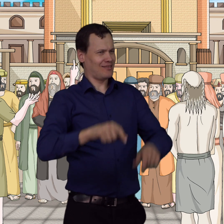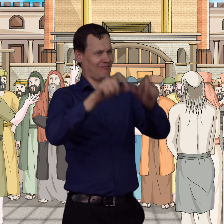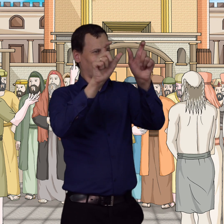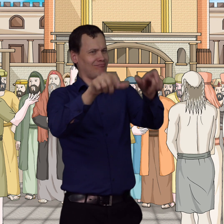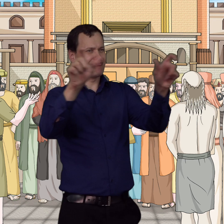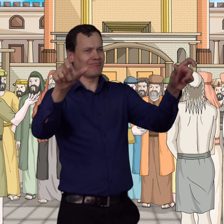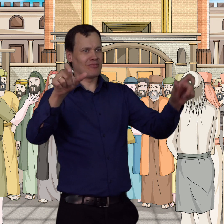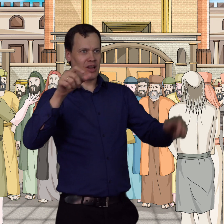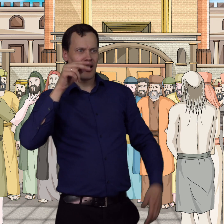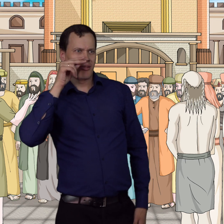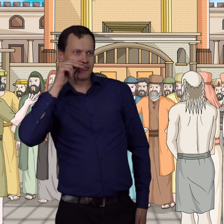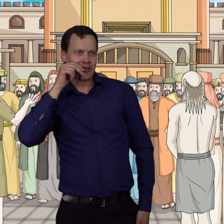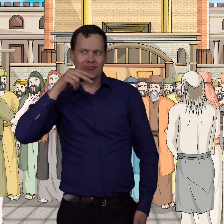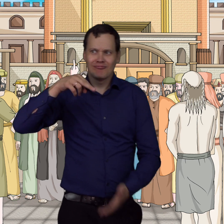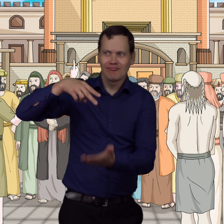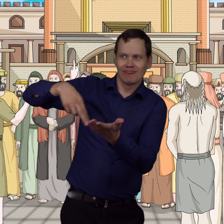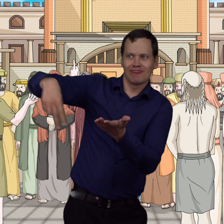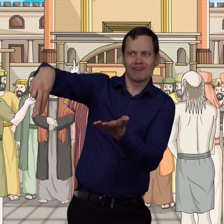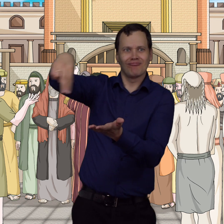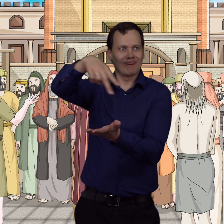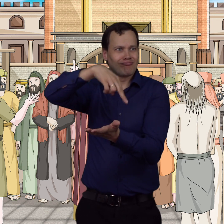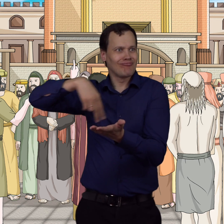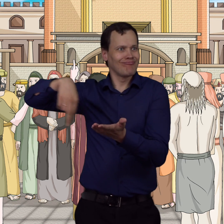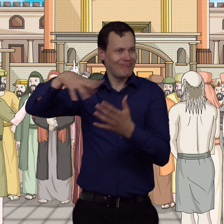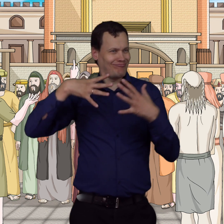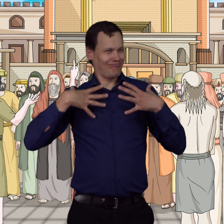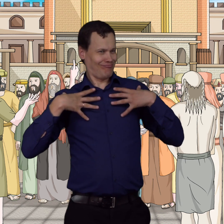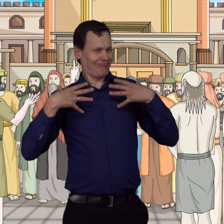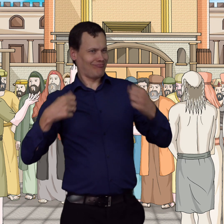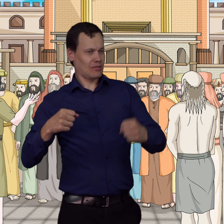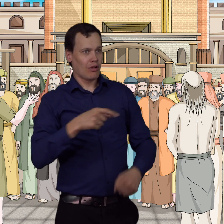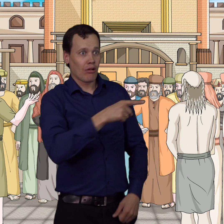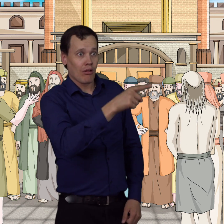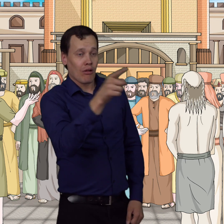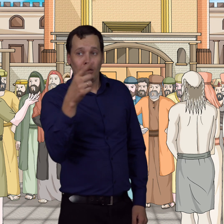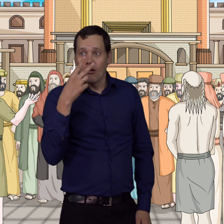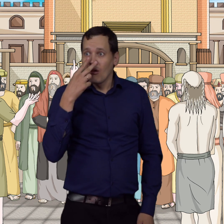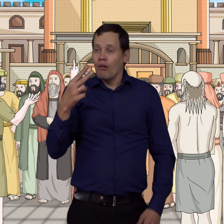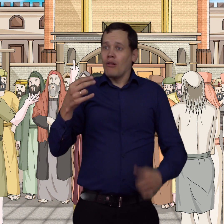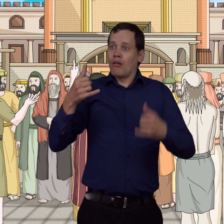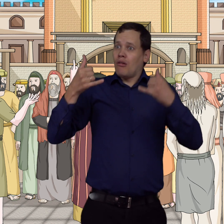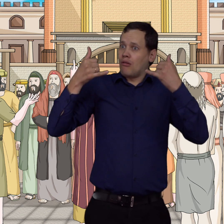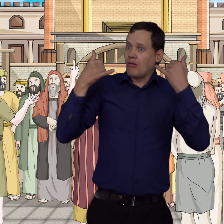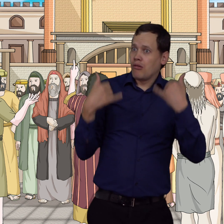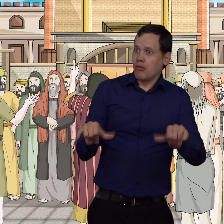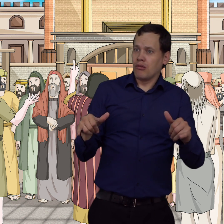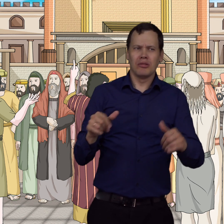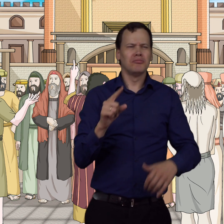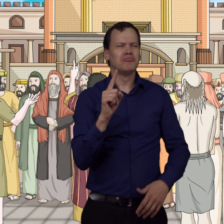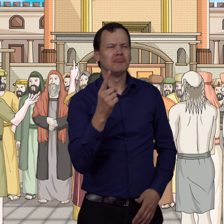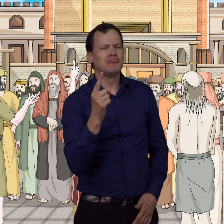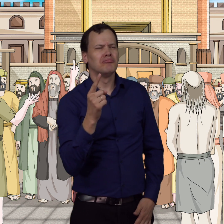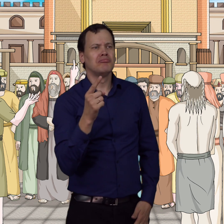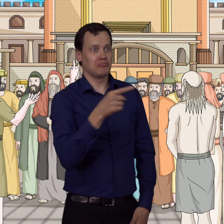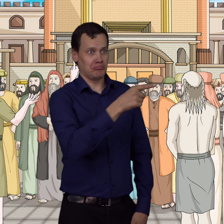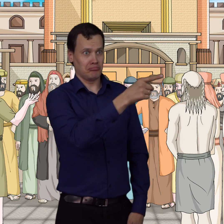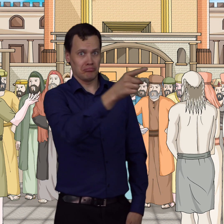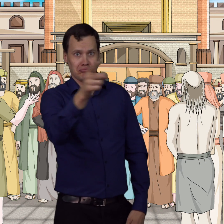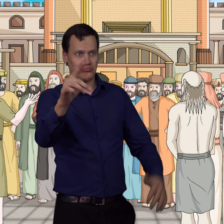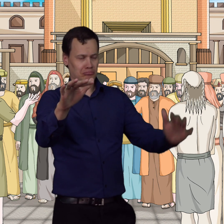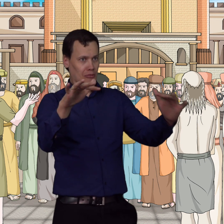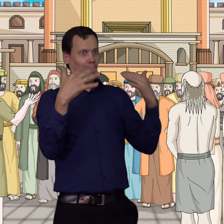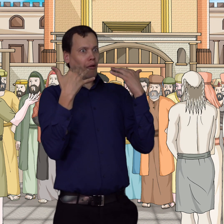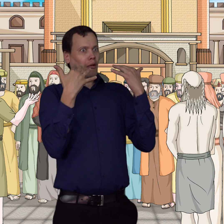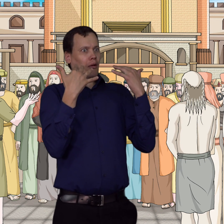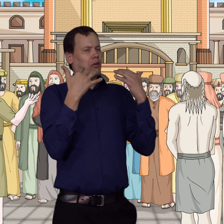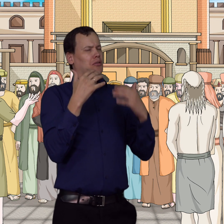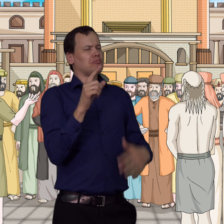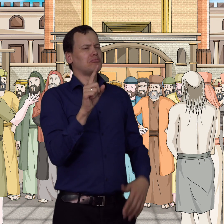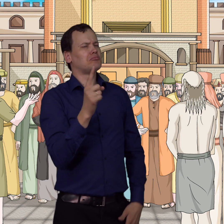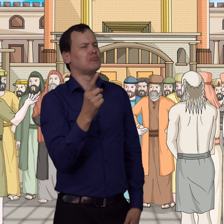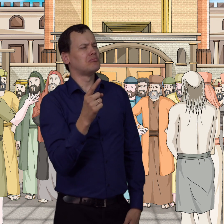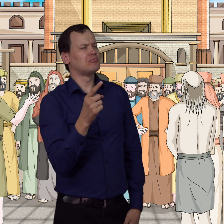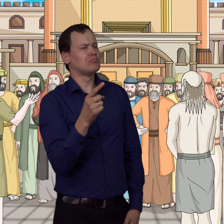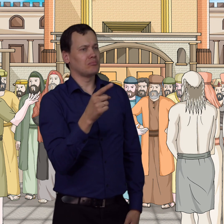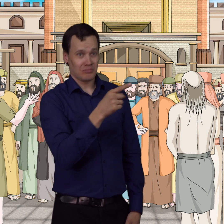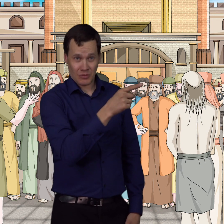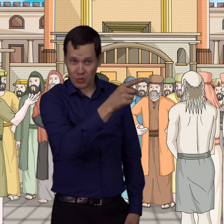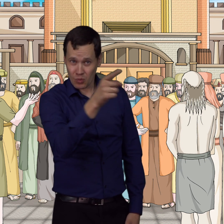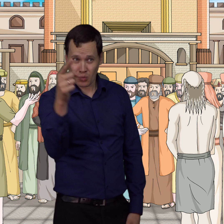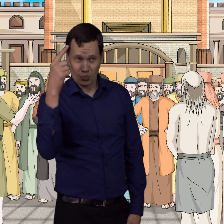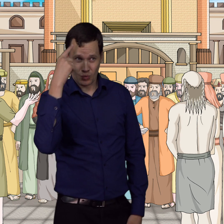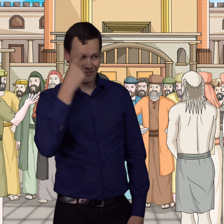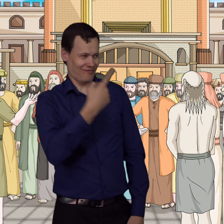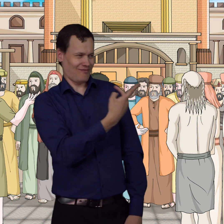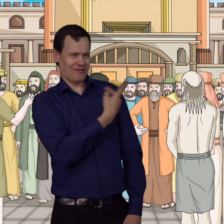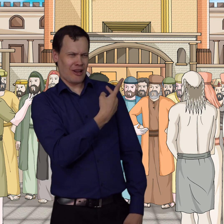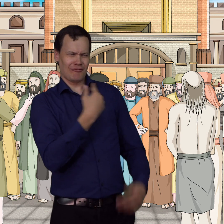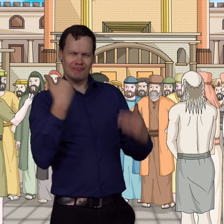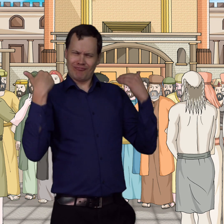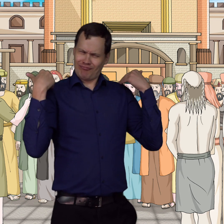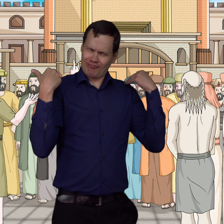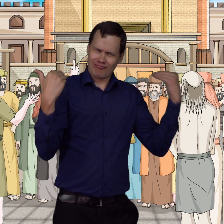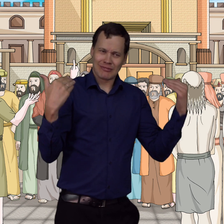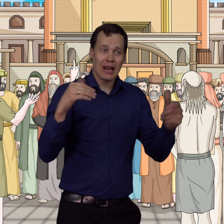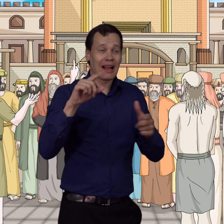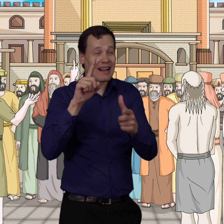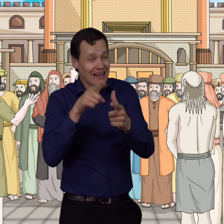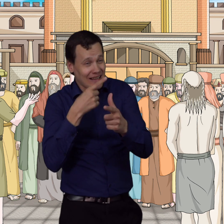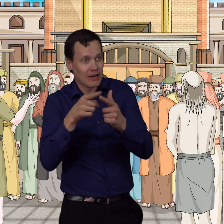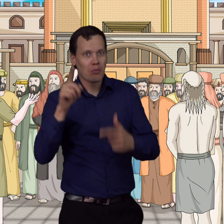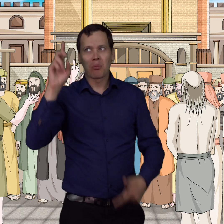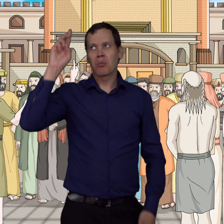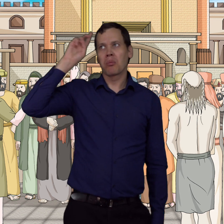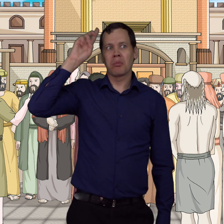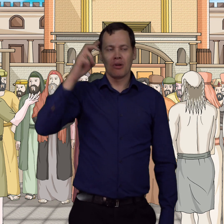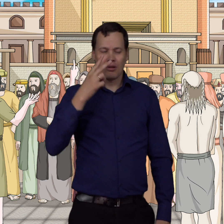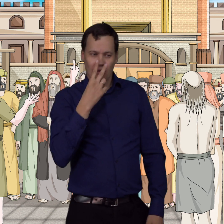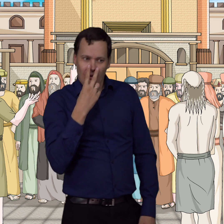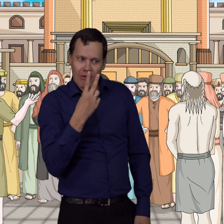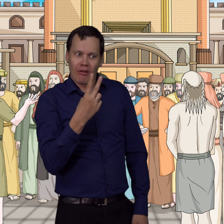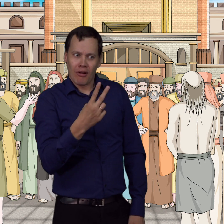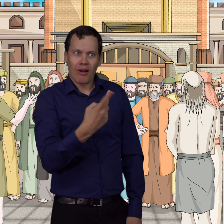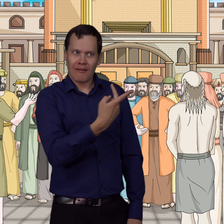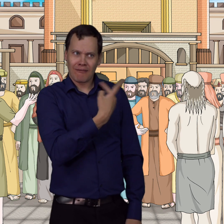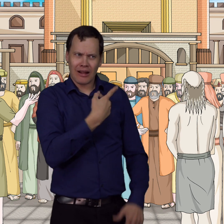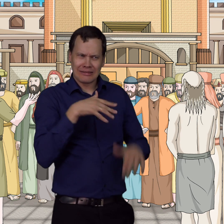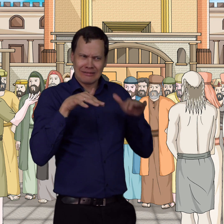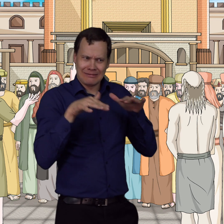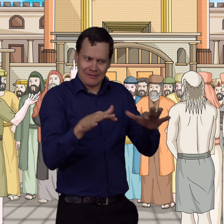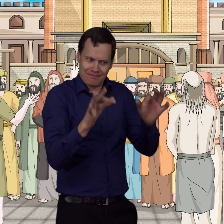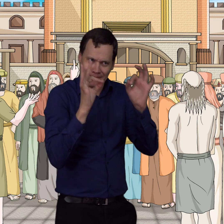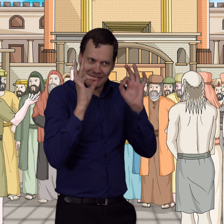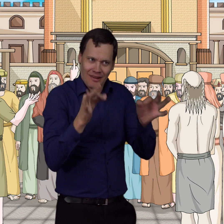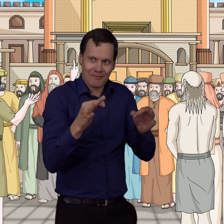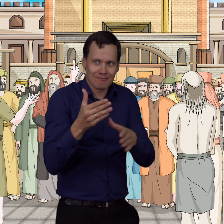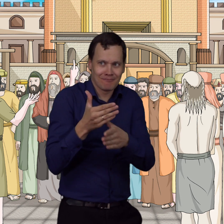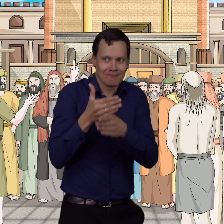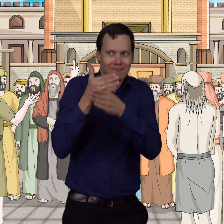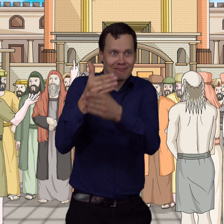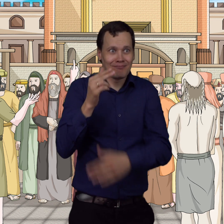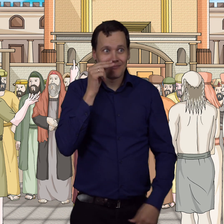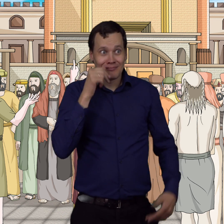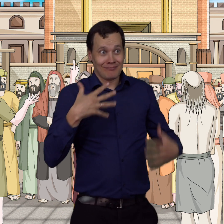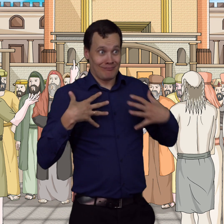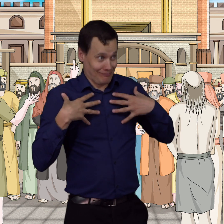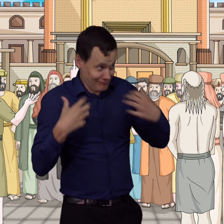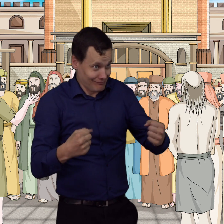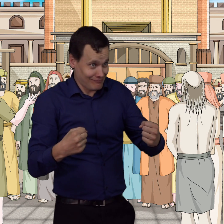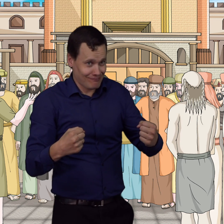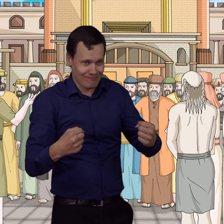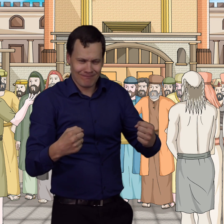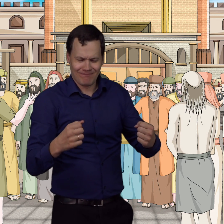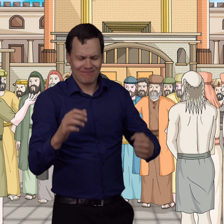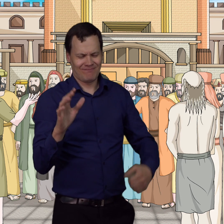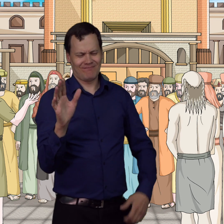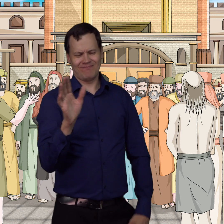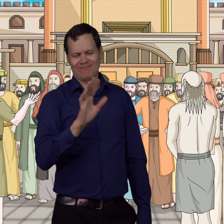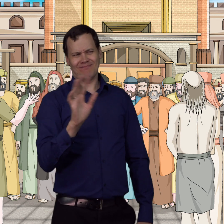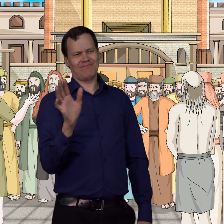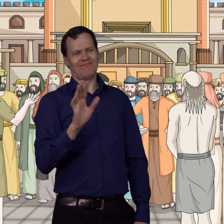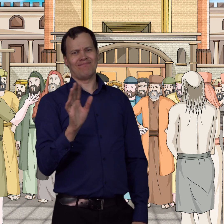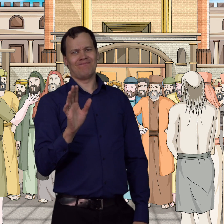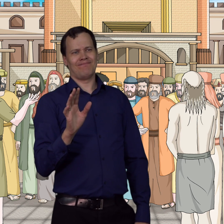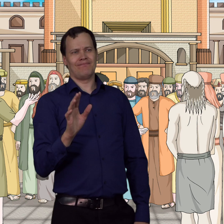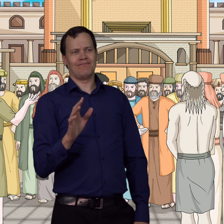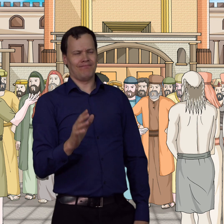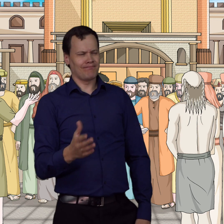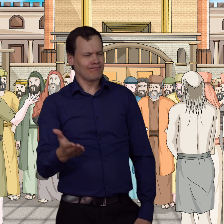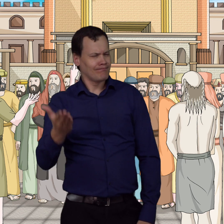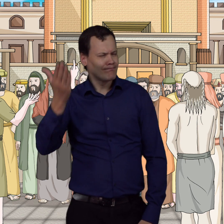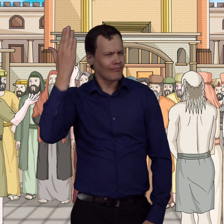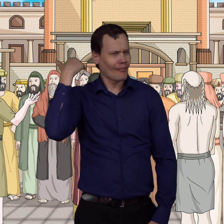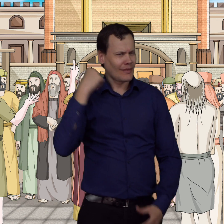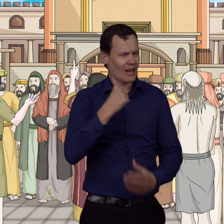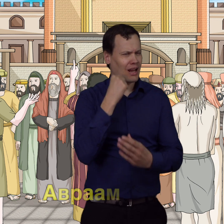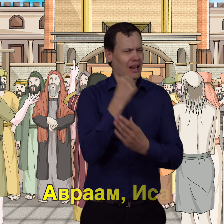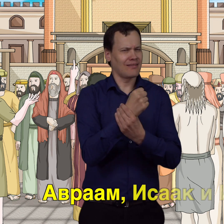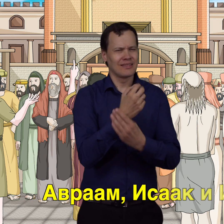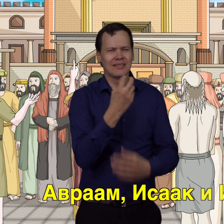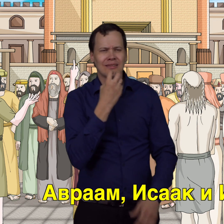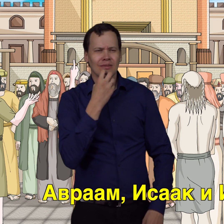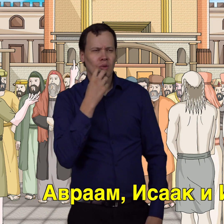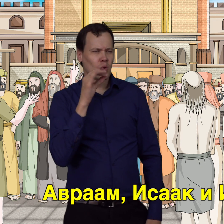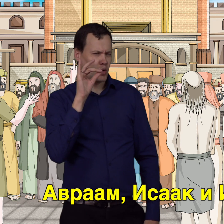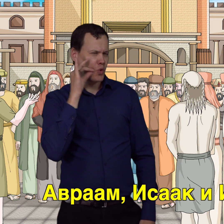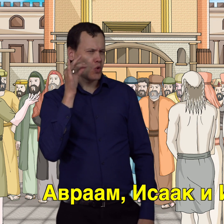Why do you stare at us as if by our own power or godliness we had made this man walk?